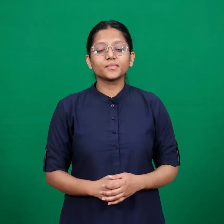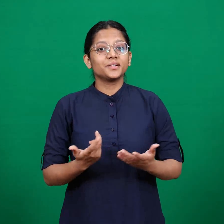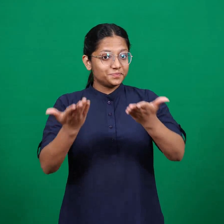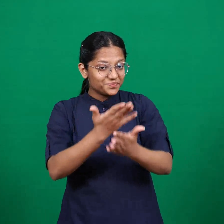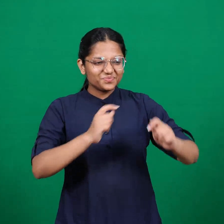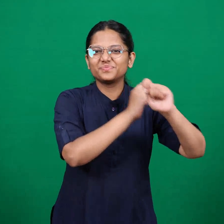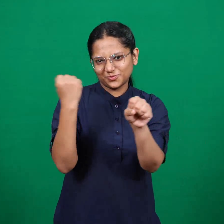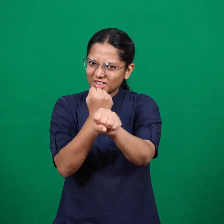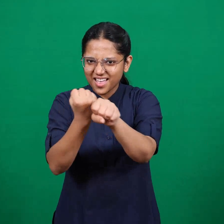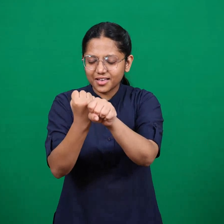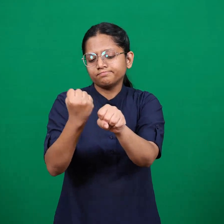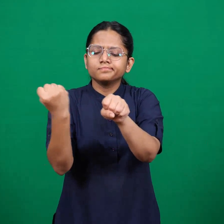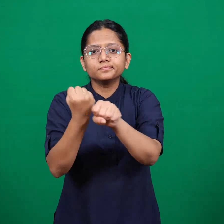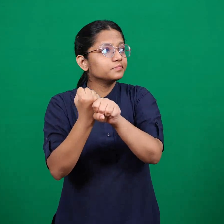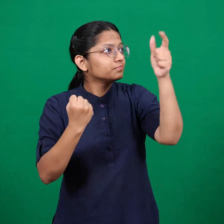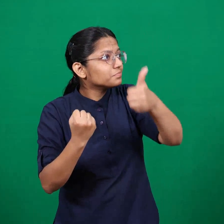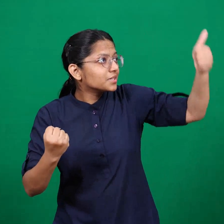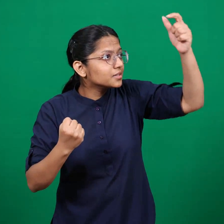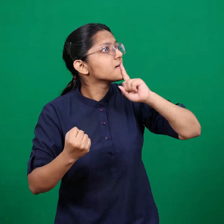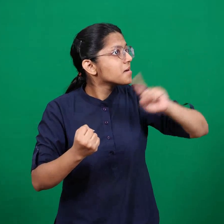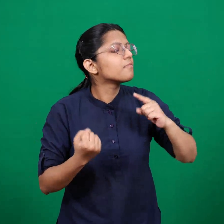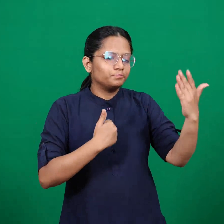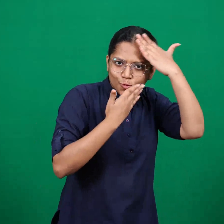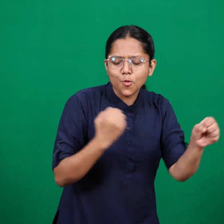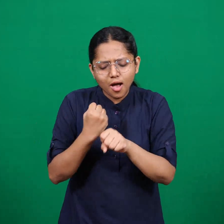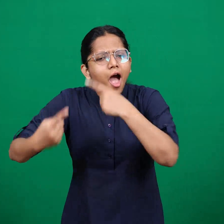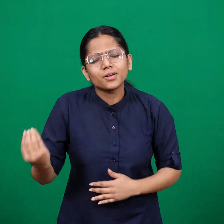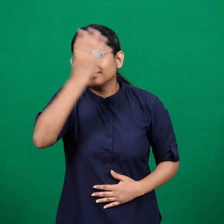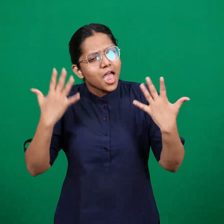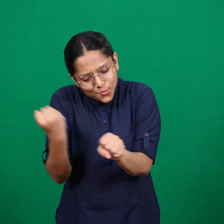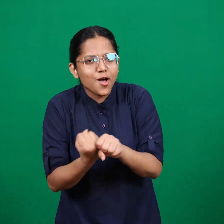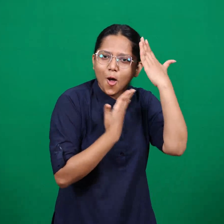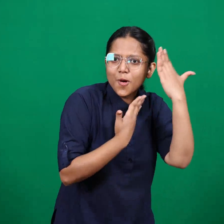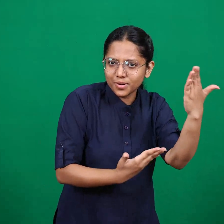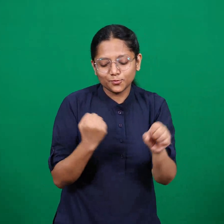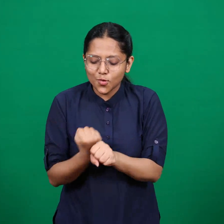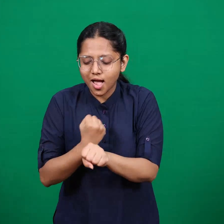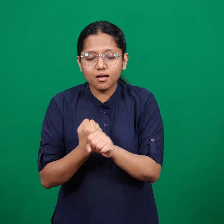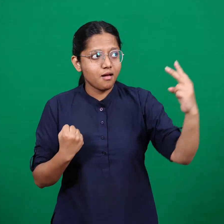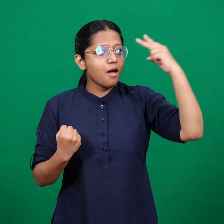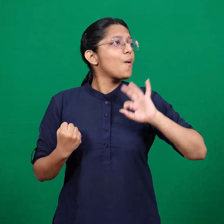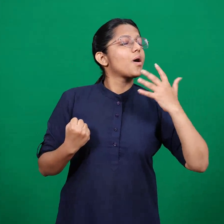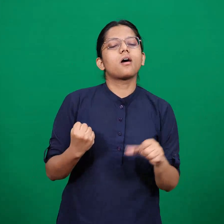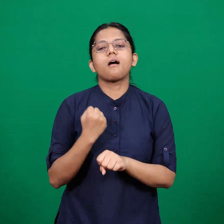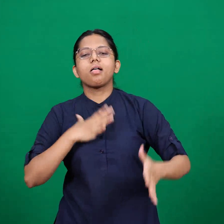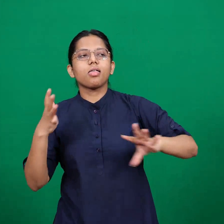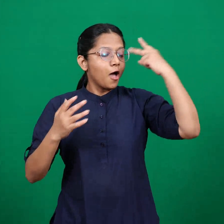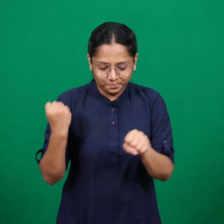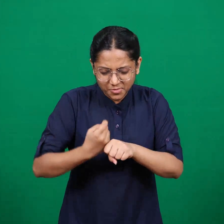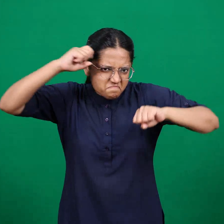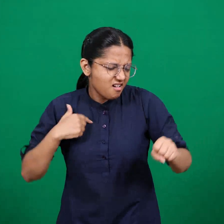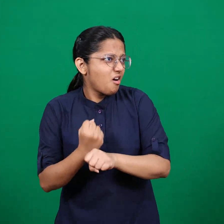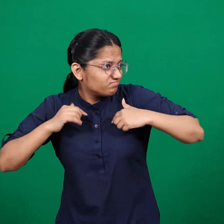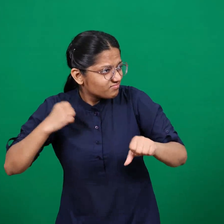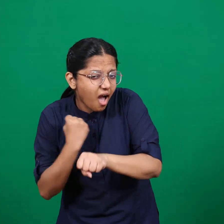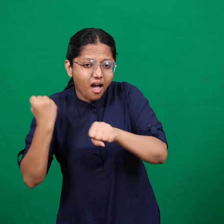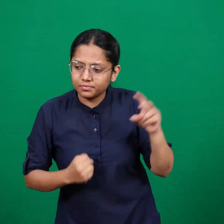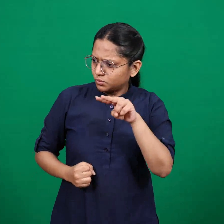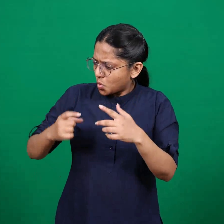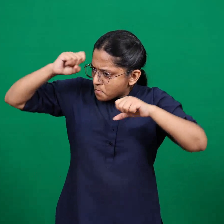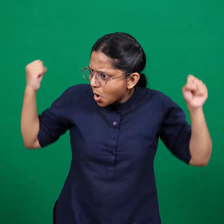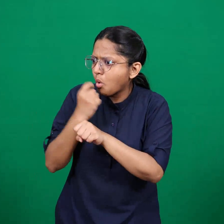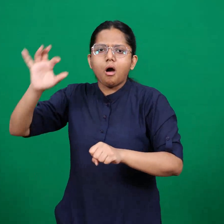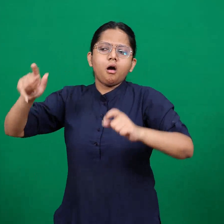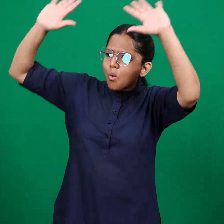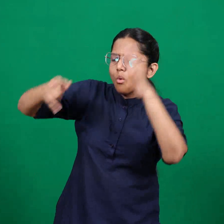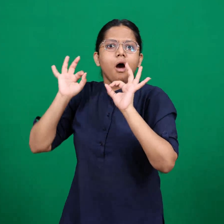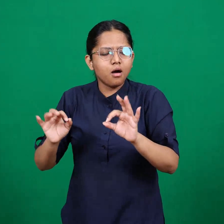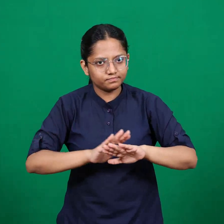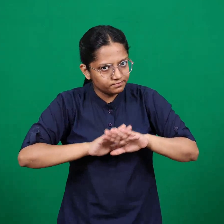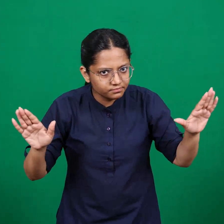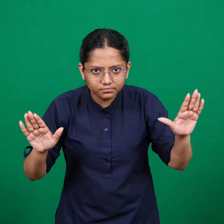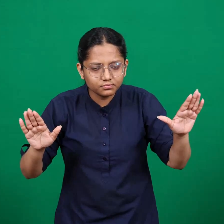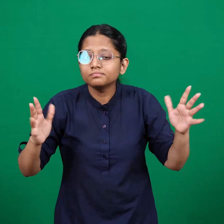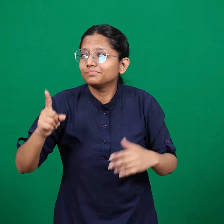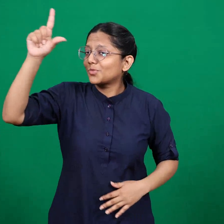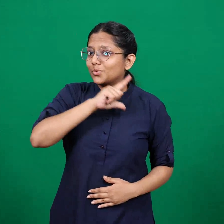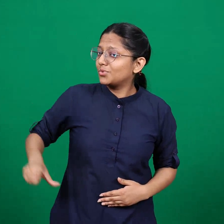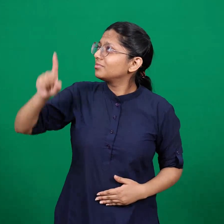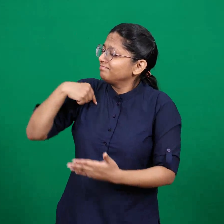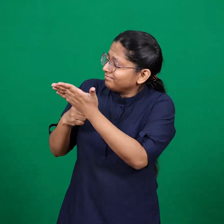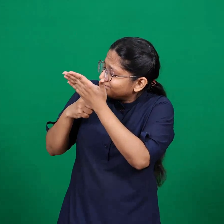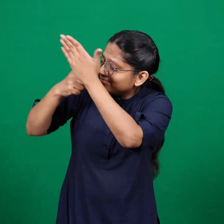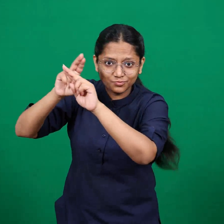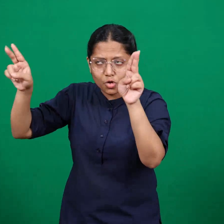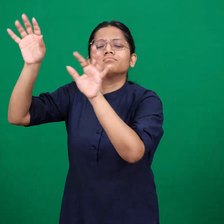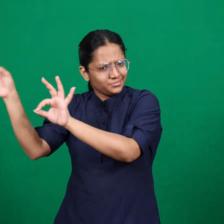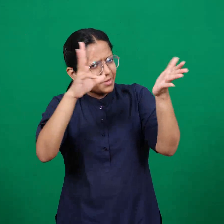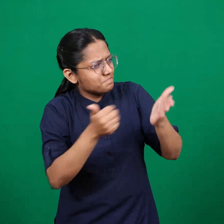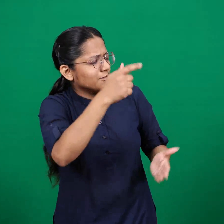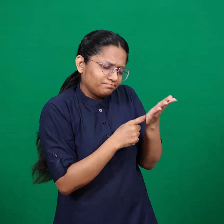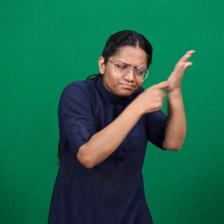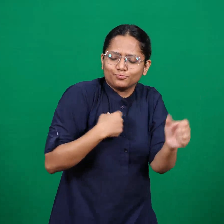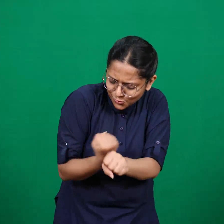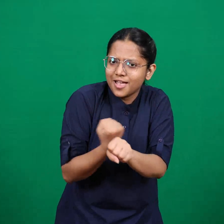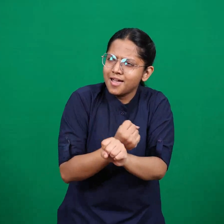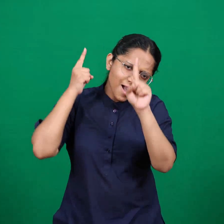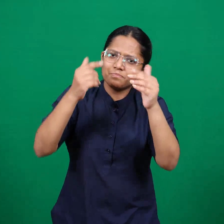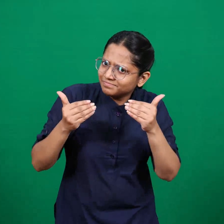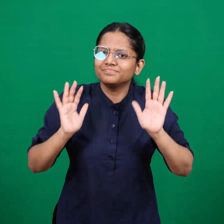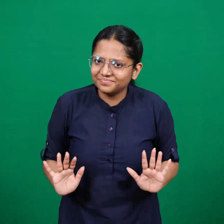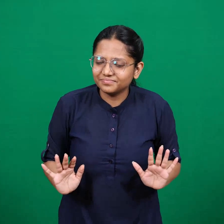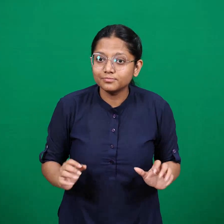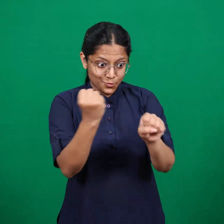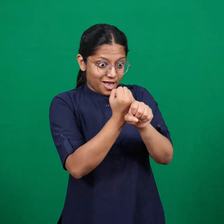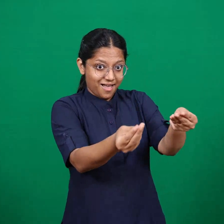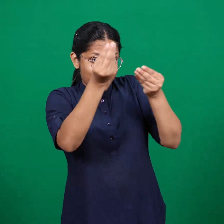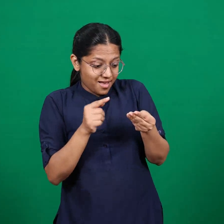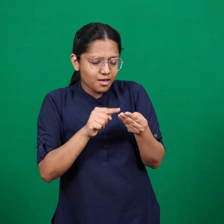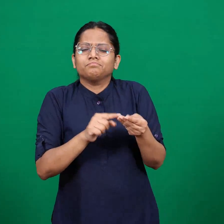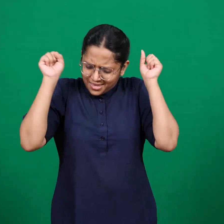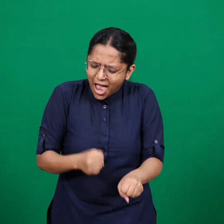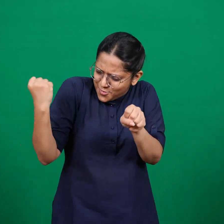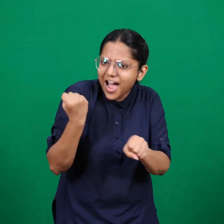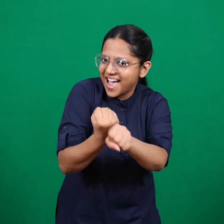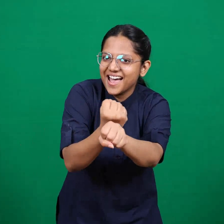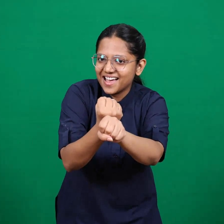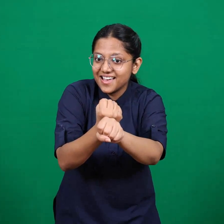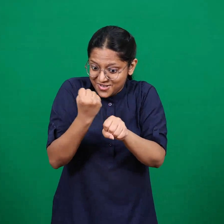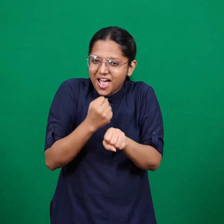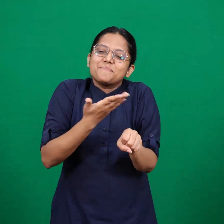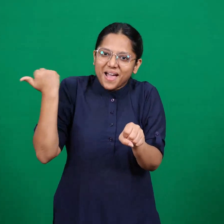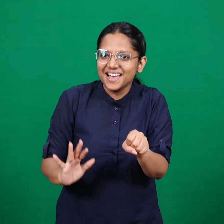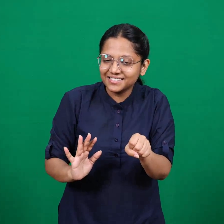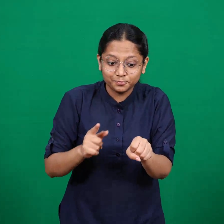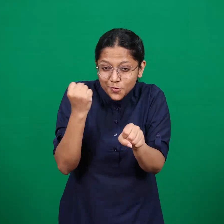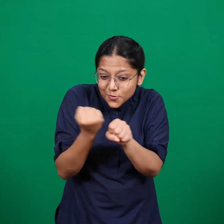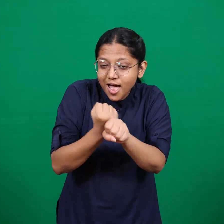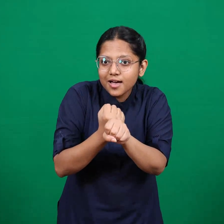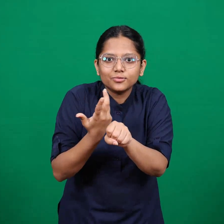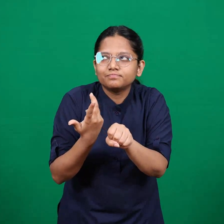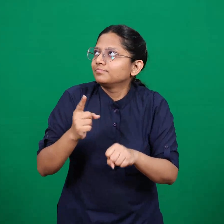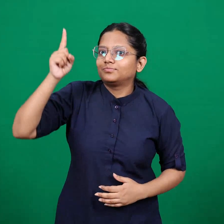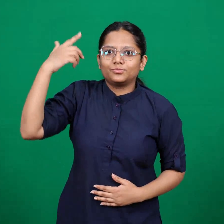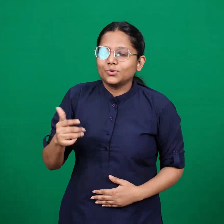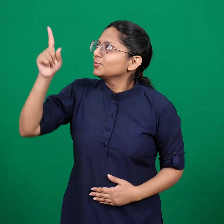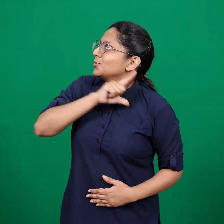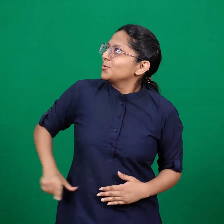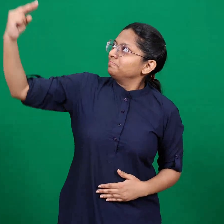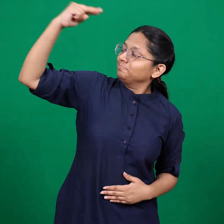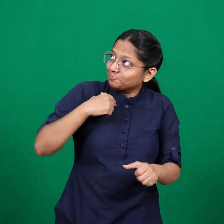Slaves, obey your earthly masters in everything, not only to please them while they are watching, but with sincerity of heart and fear of the Lord.